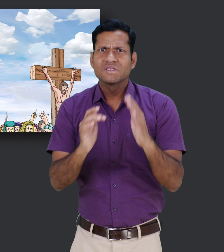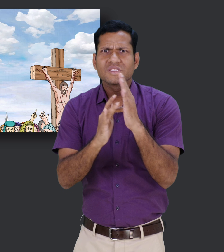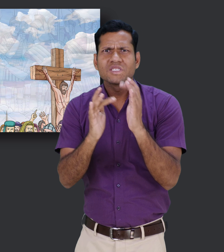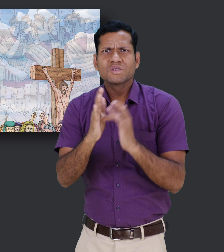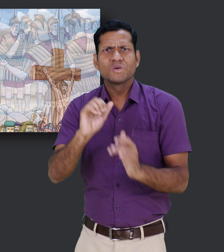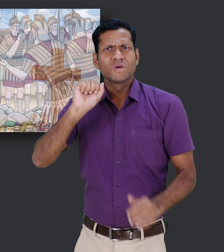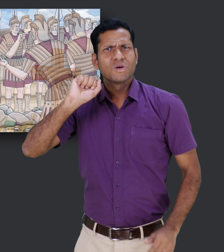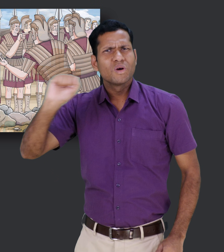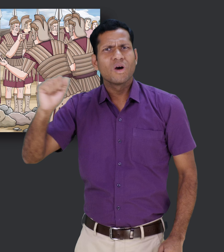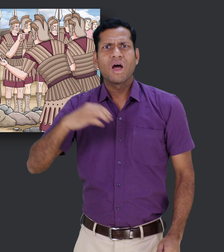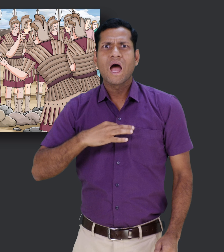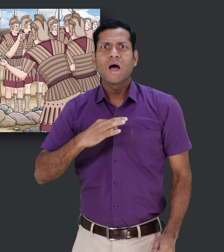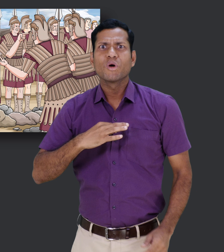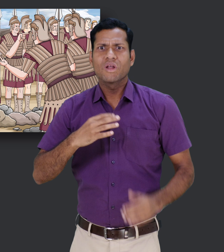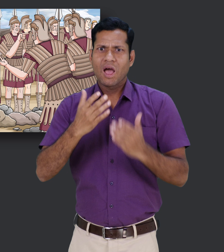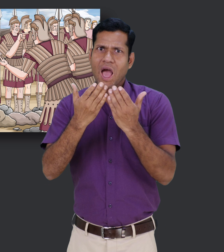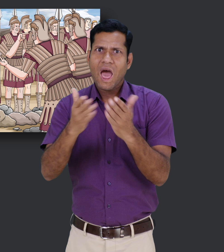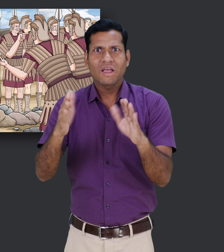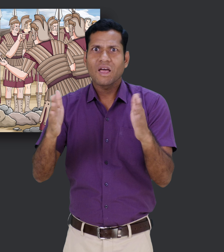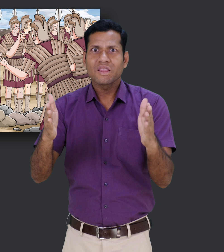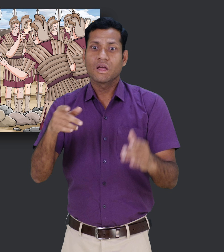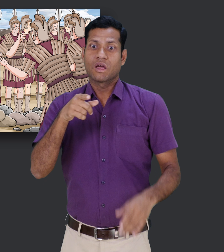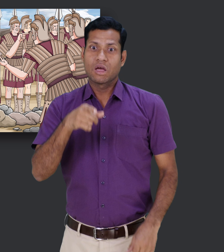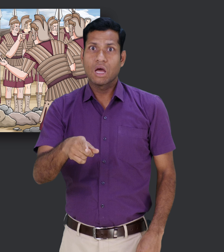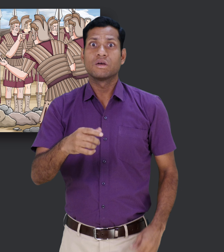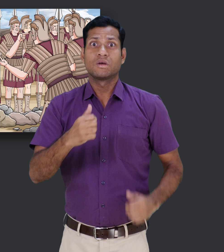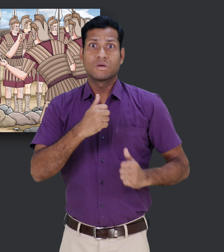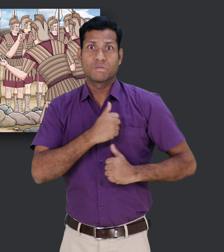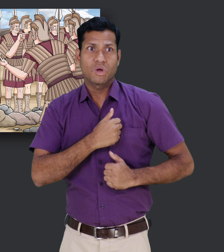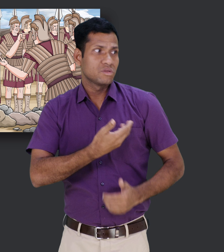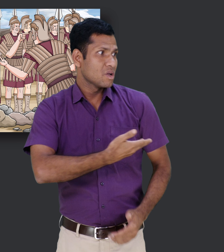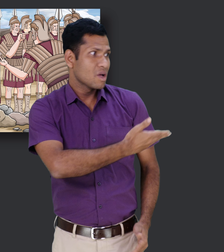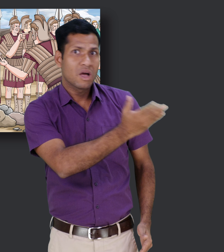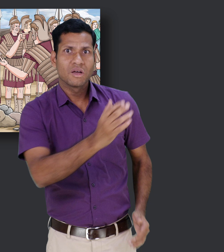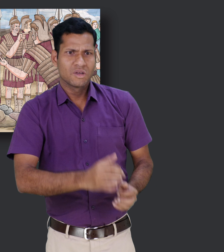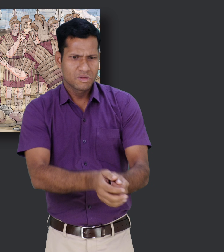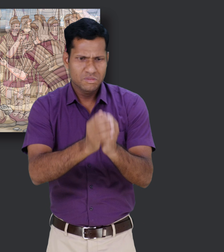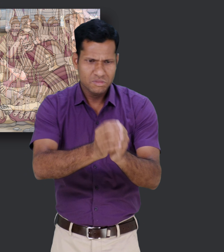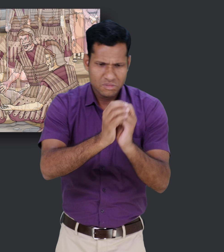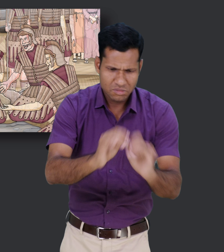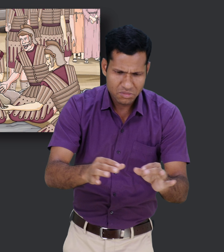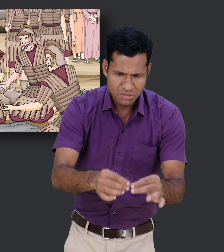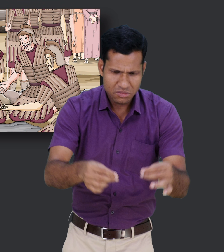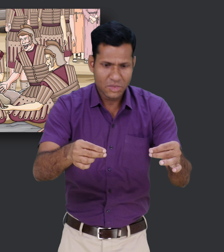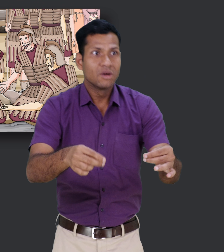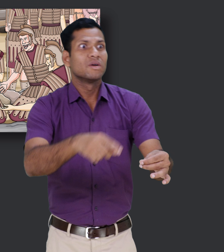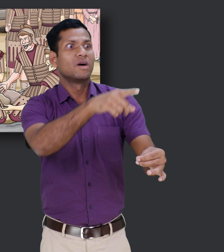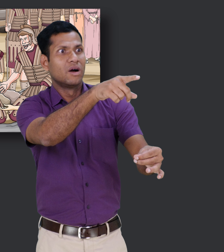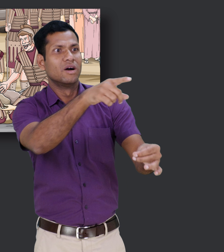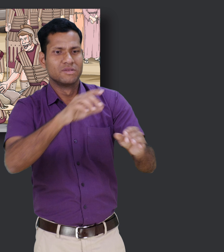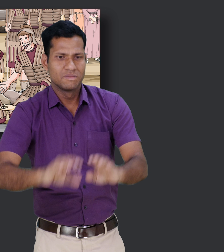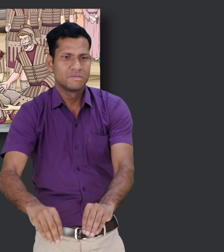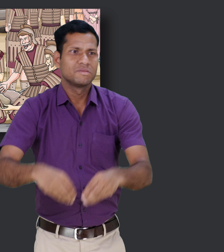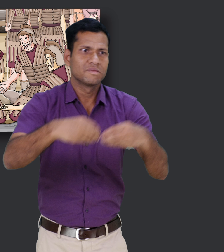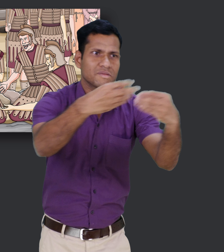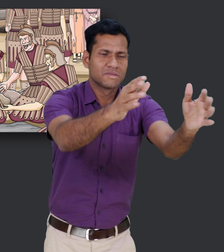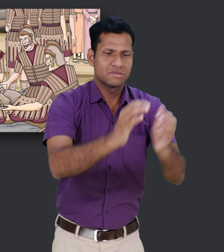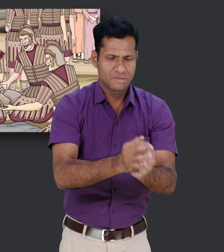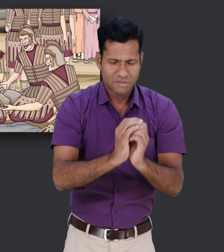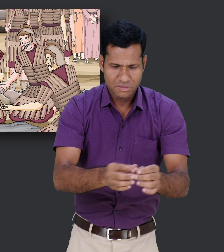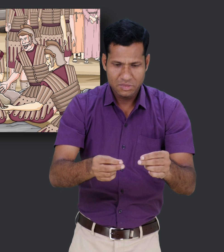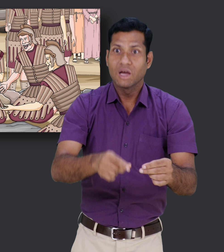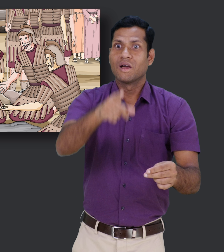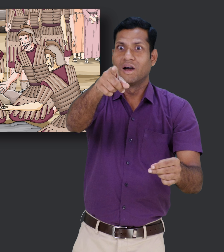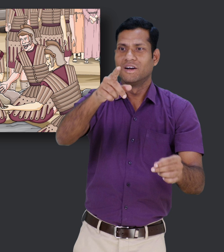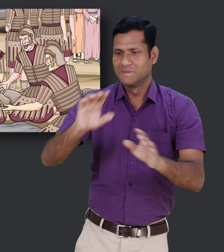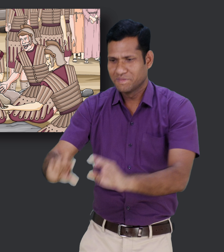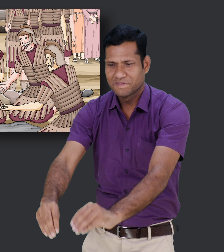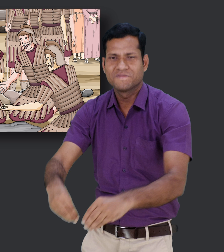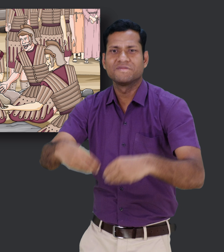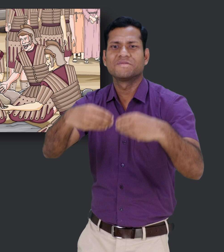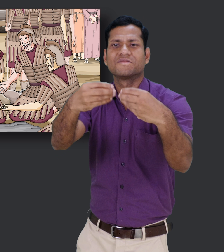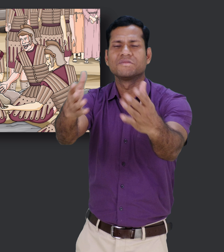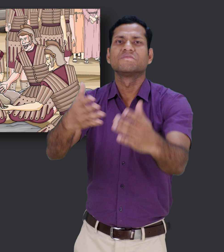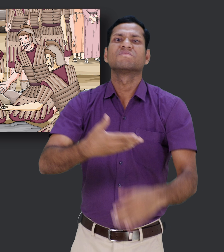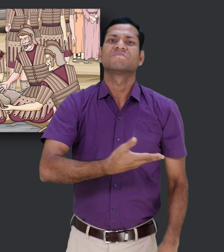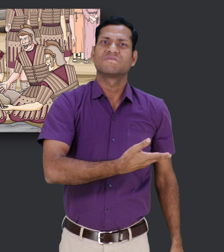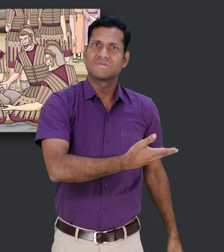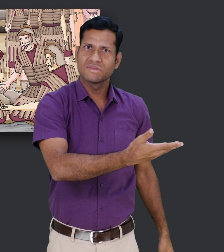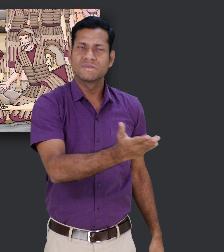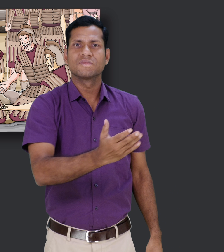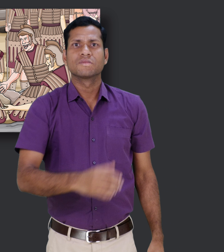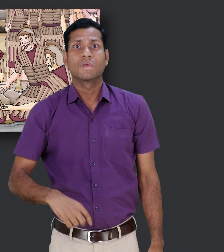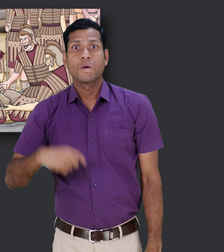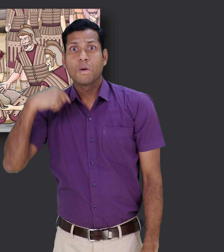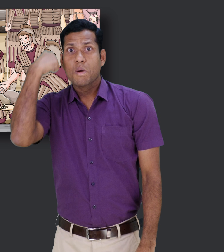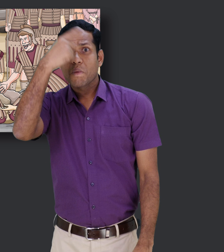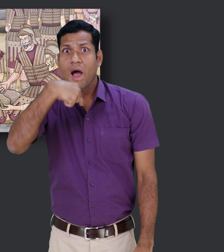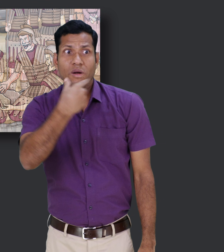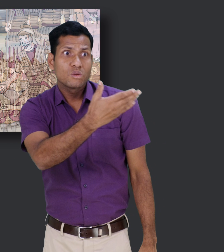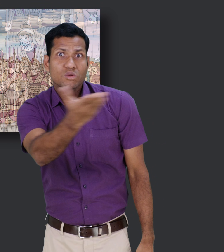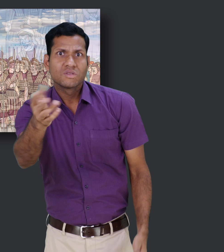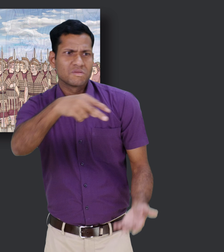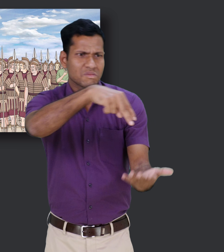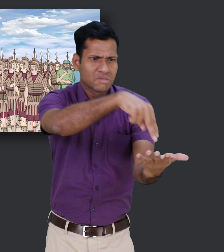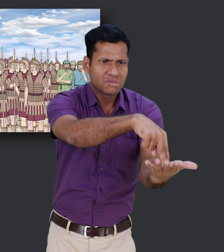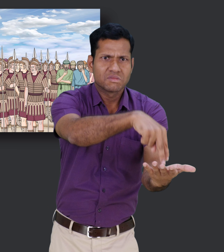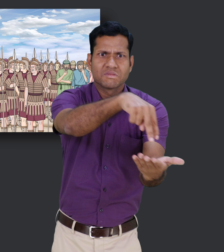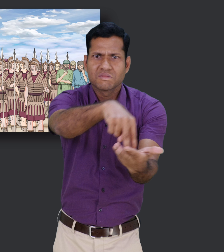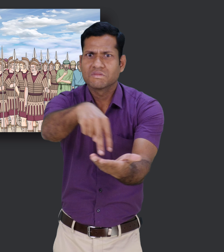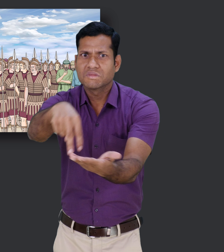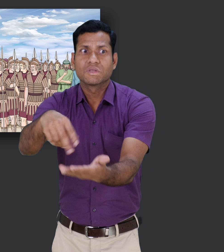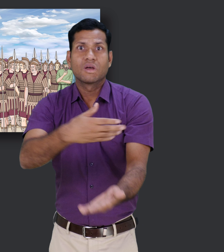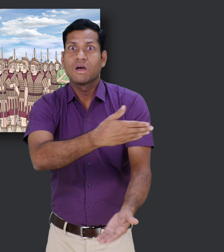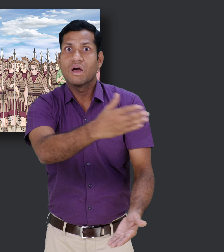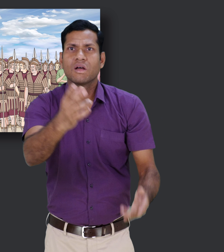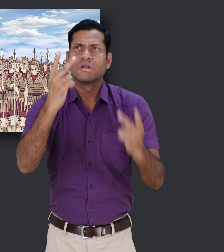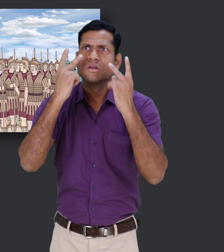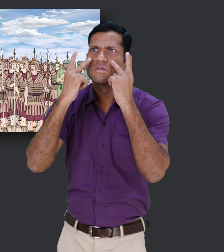And they divided up His garments by casting lots.